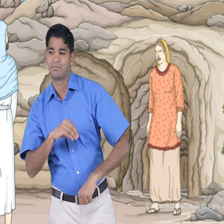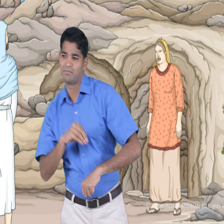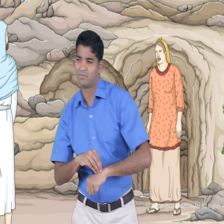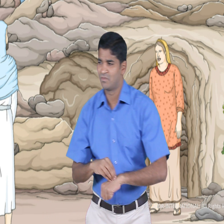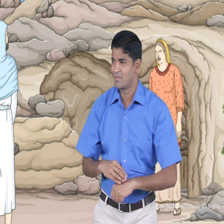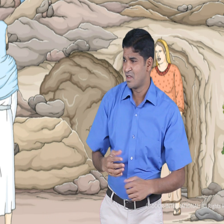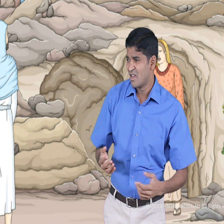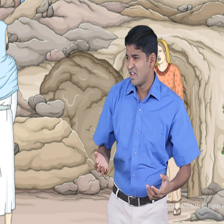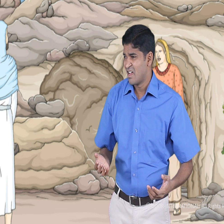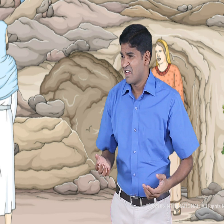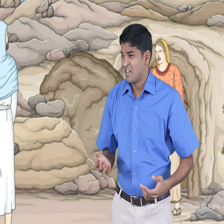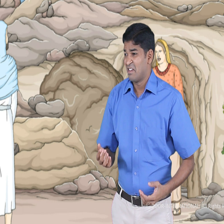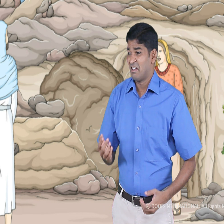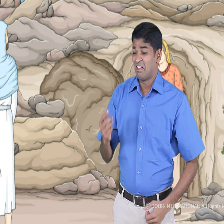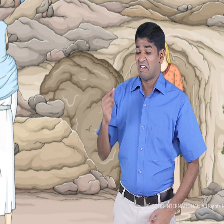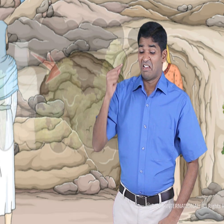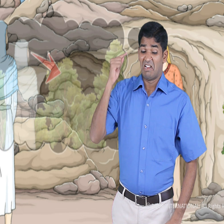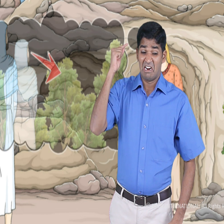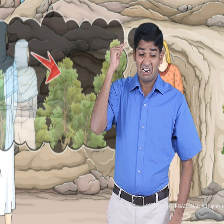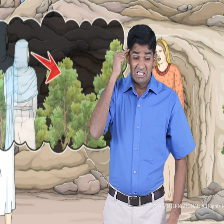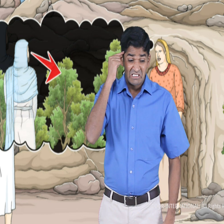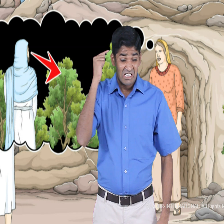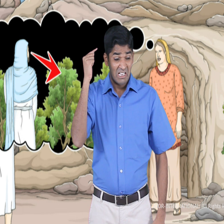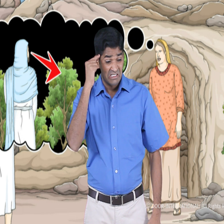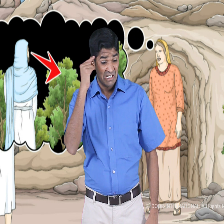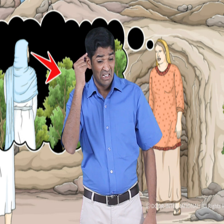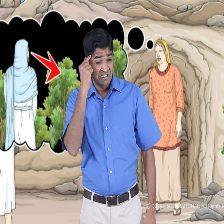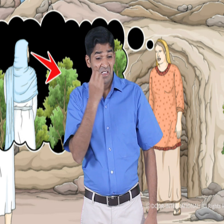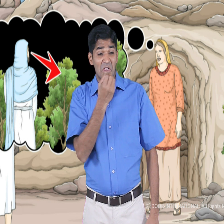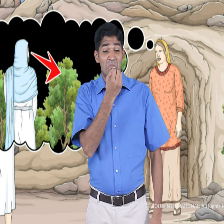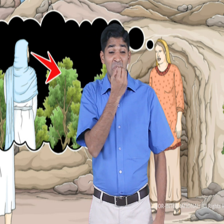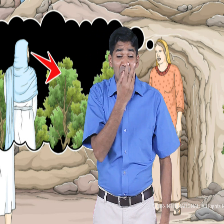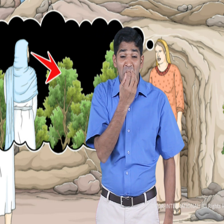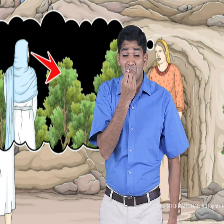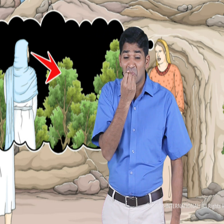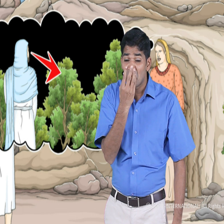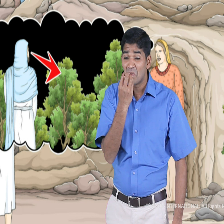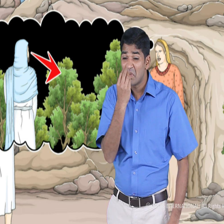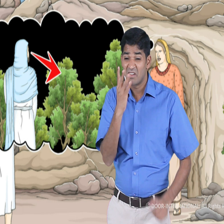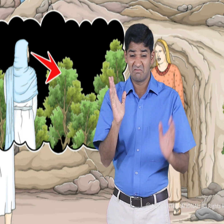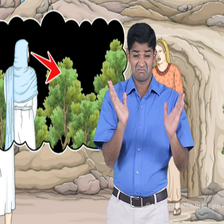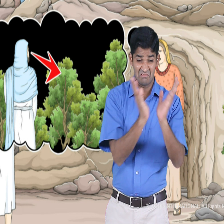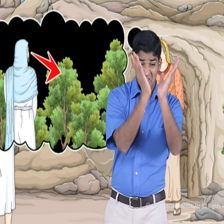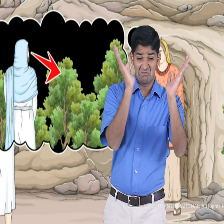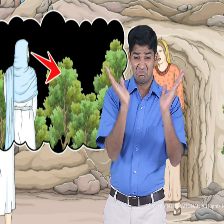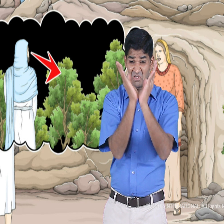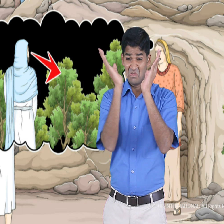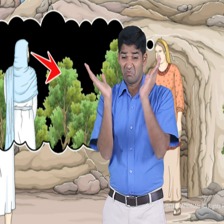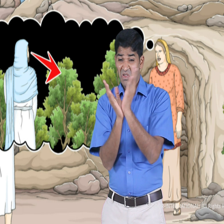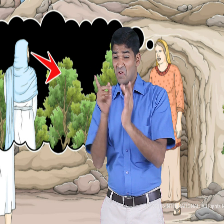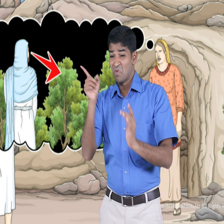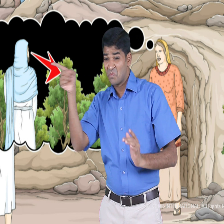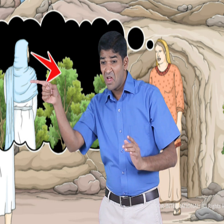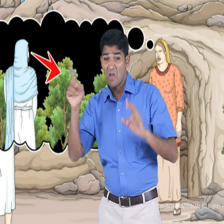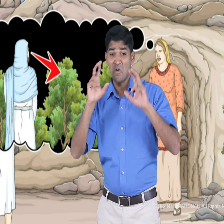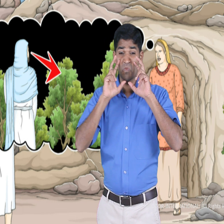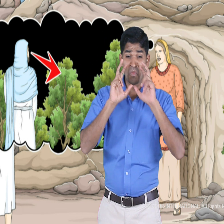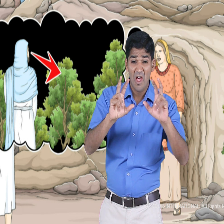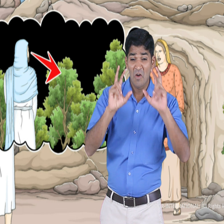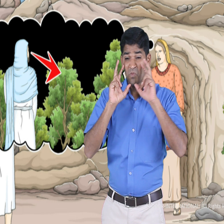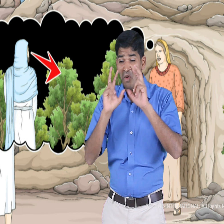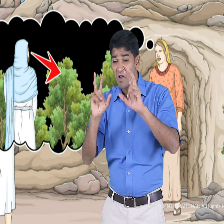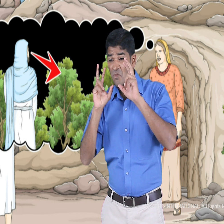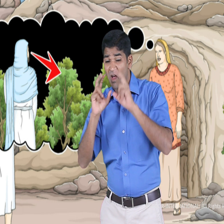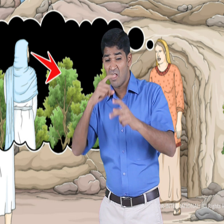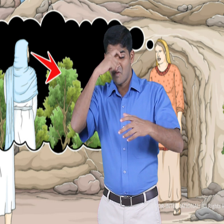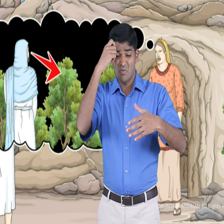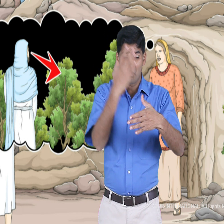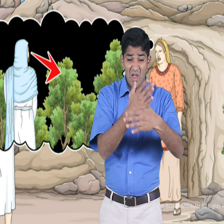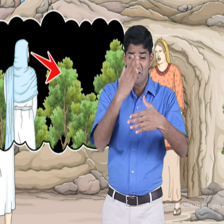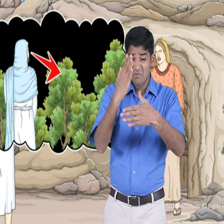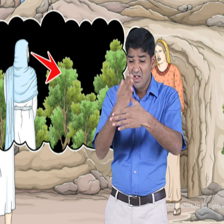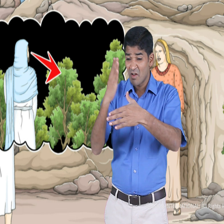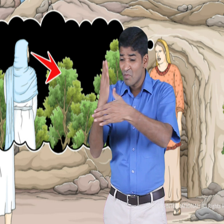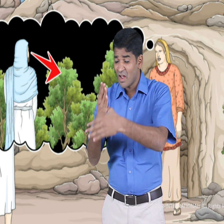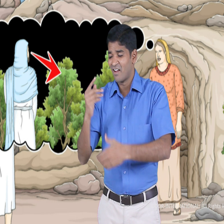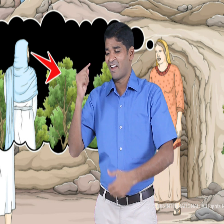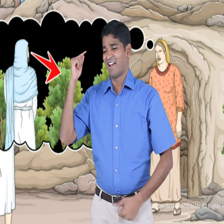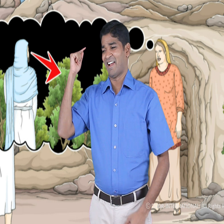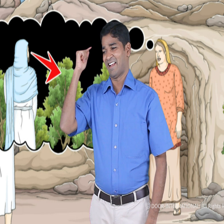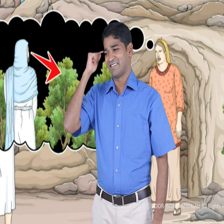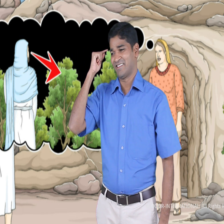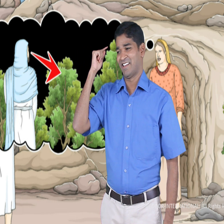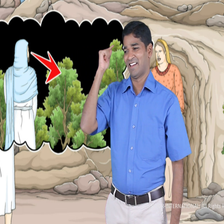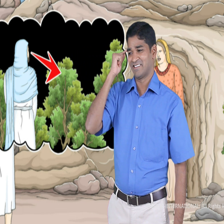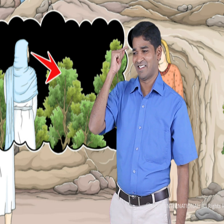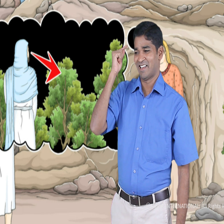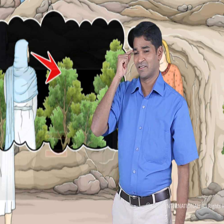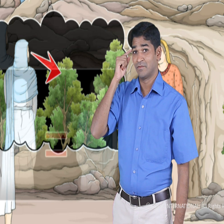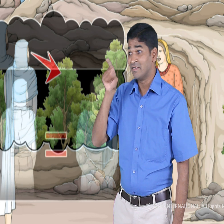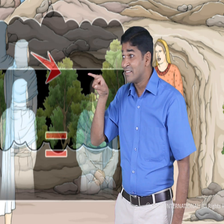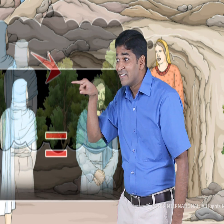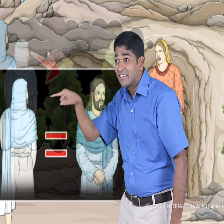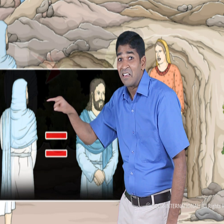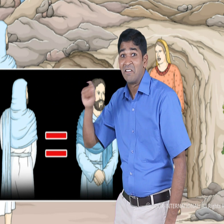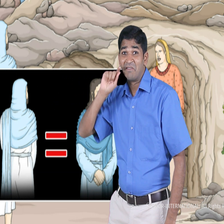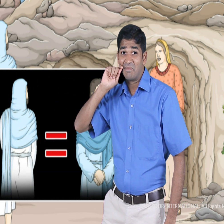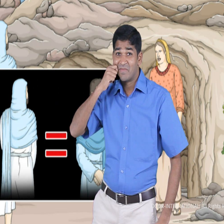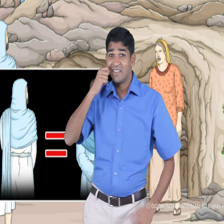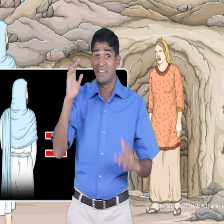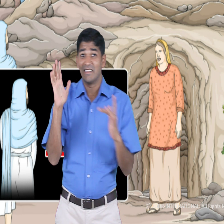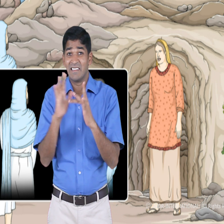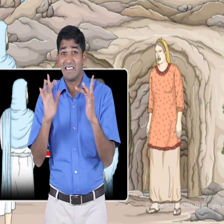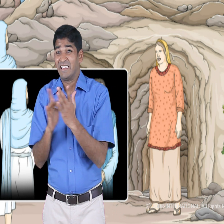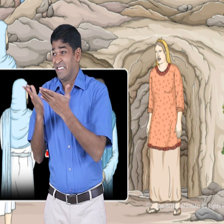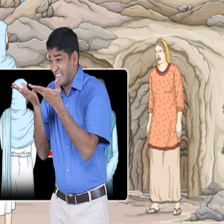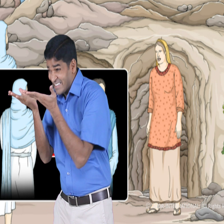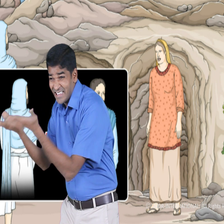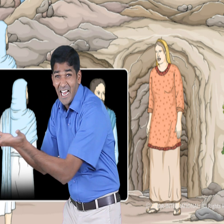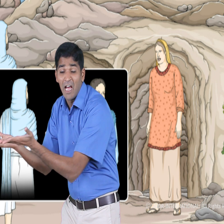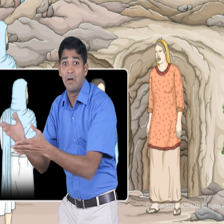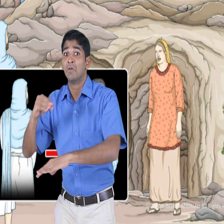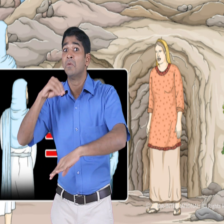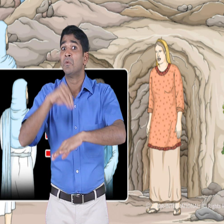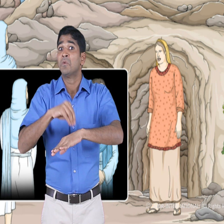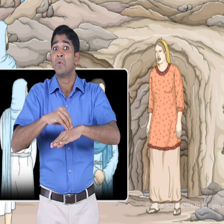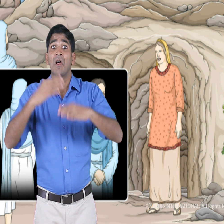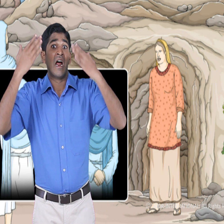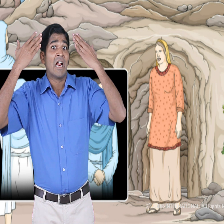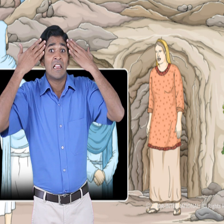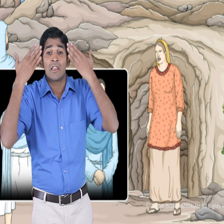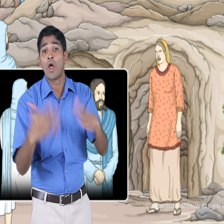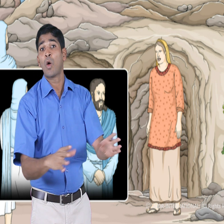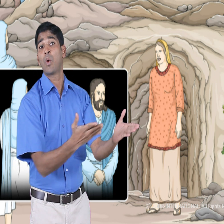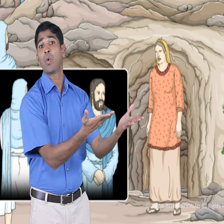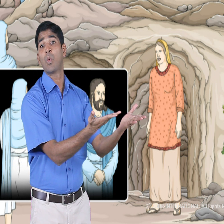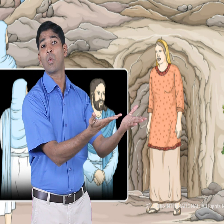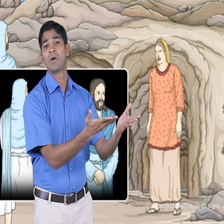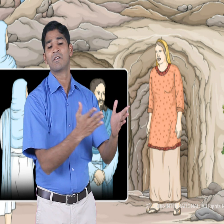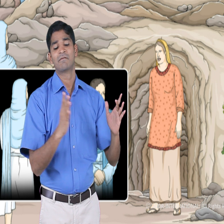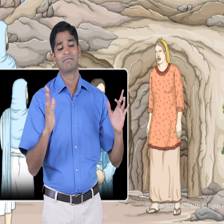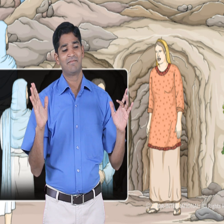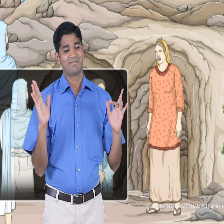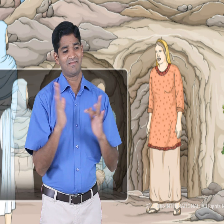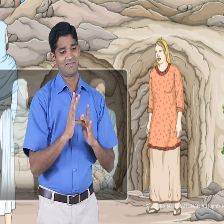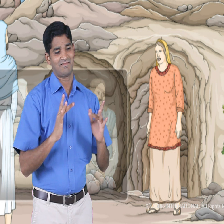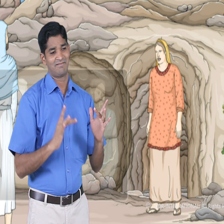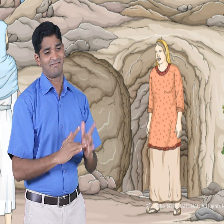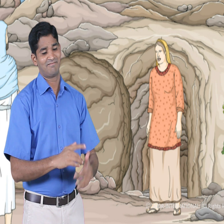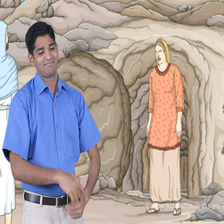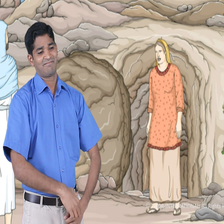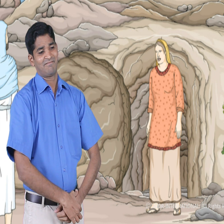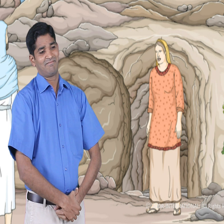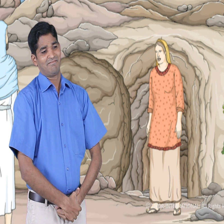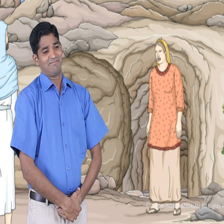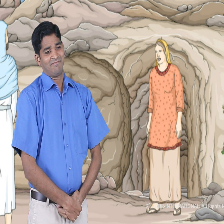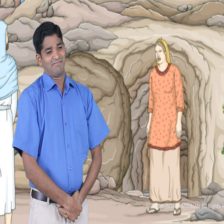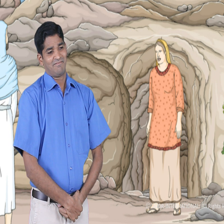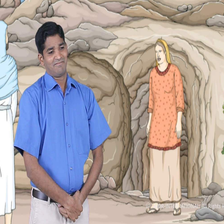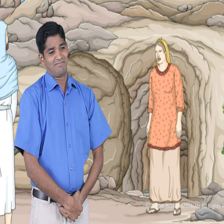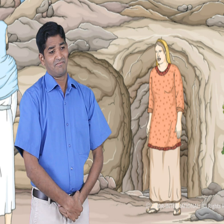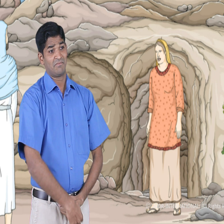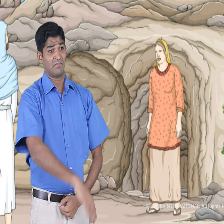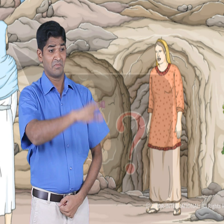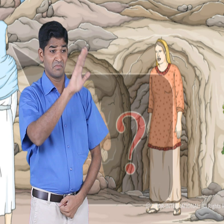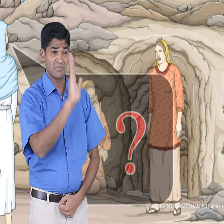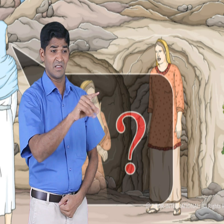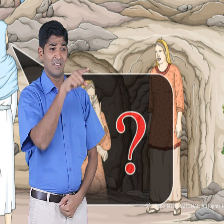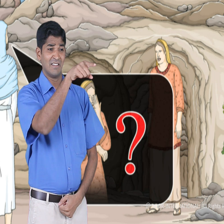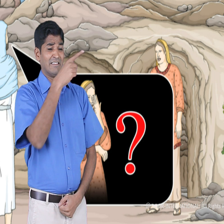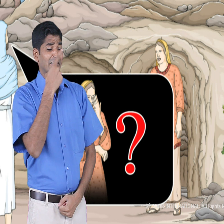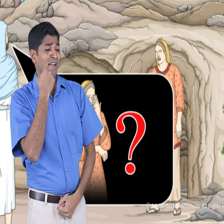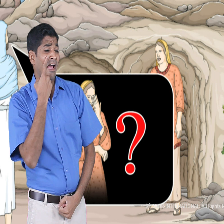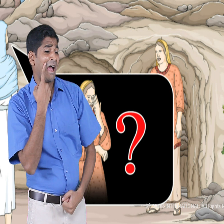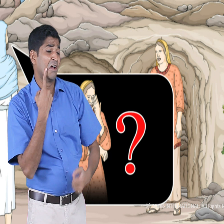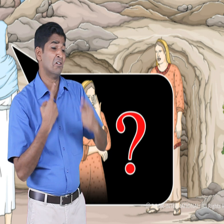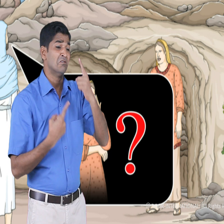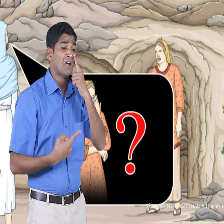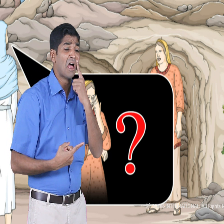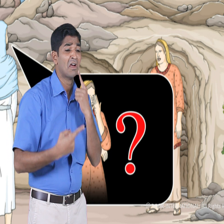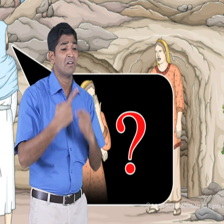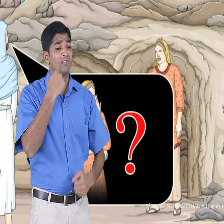but she did not recognize that it was Jesus.